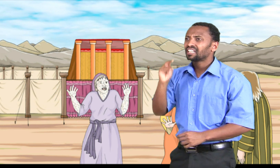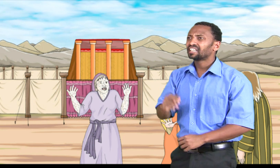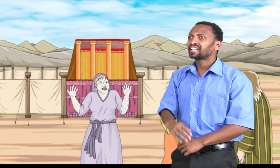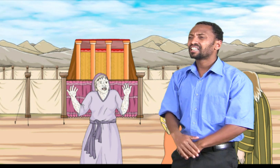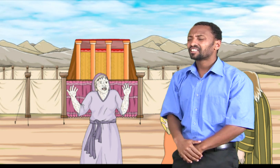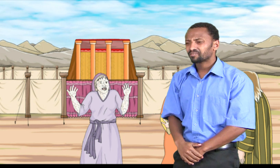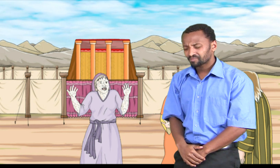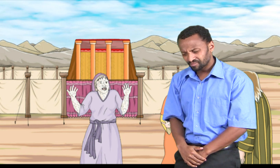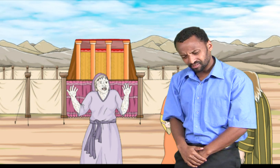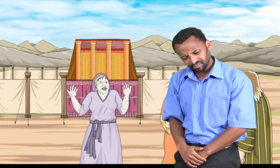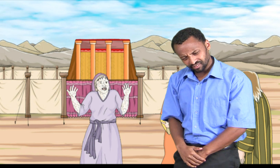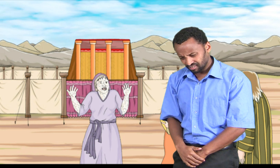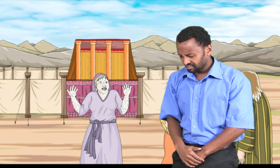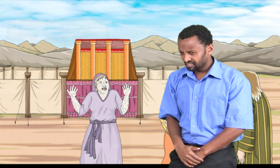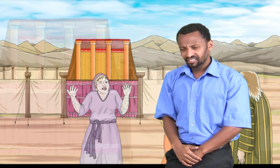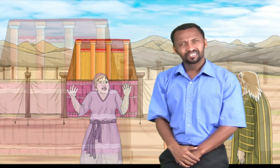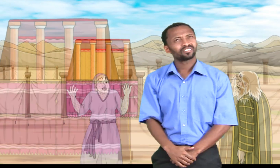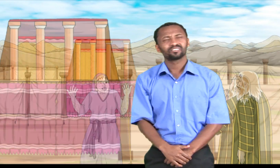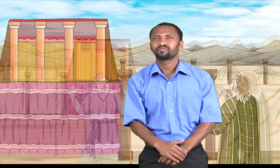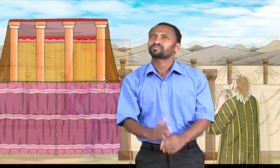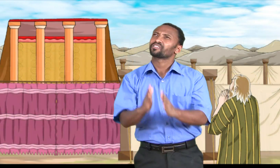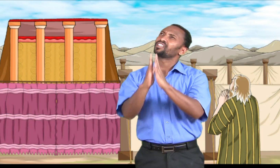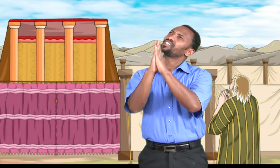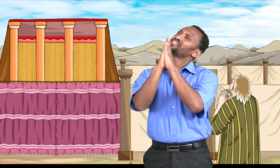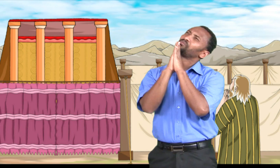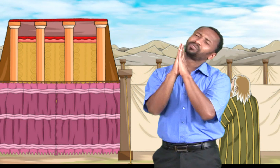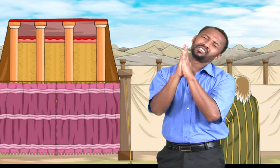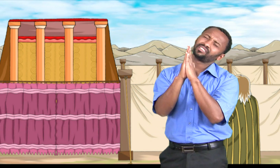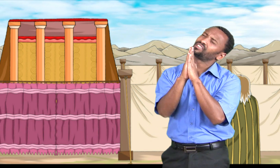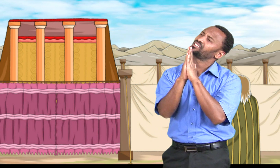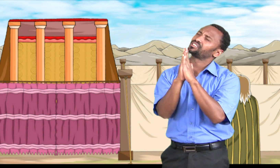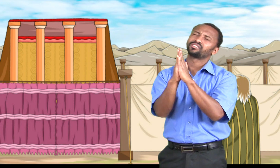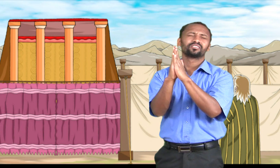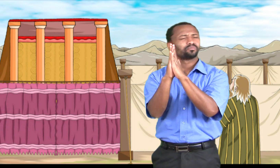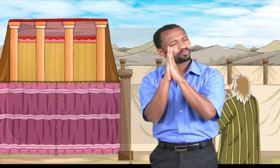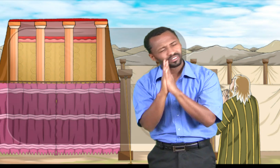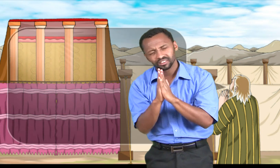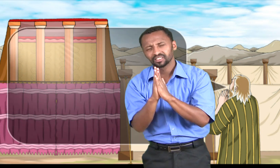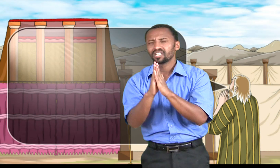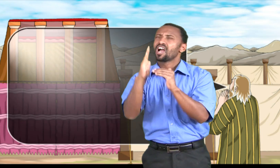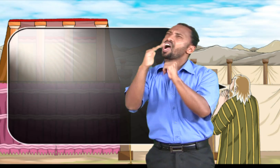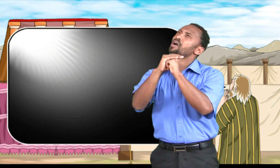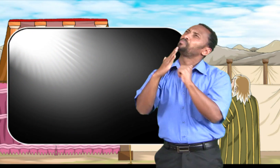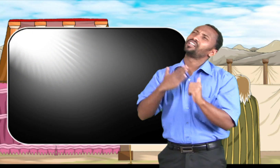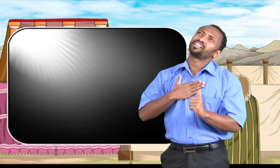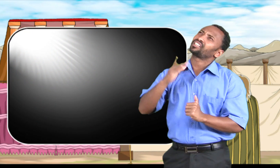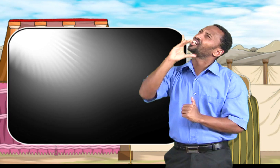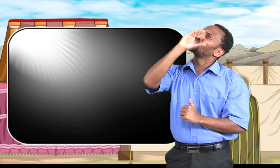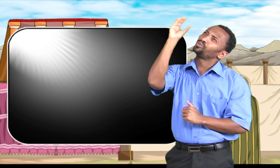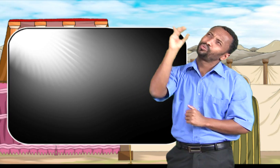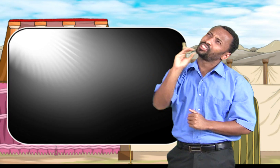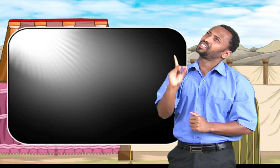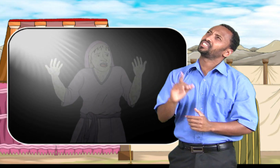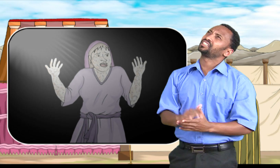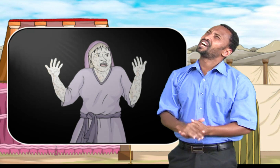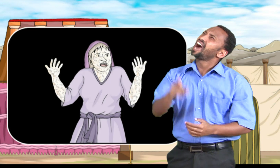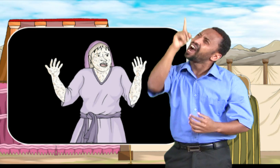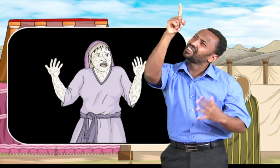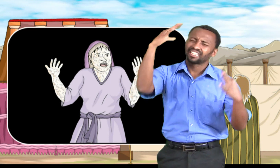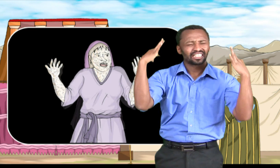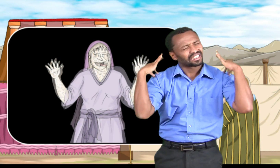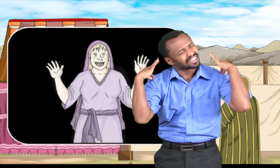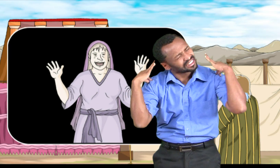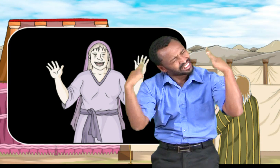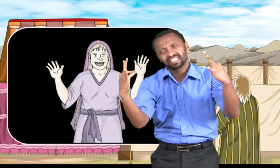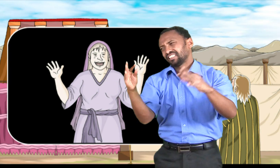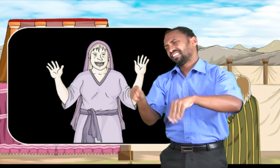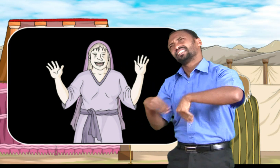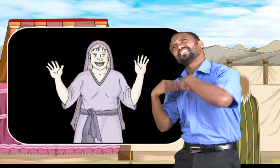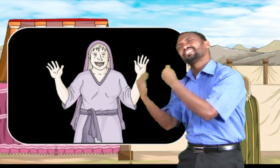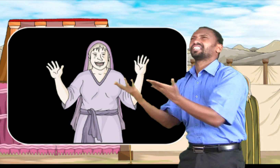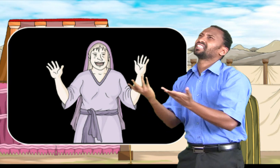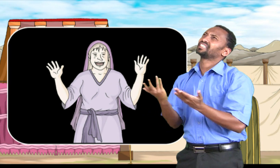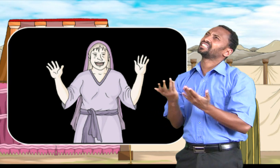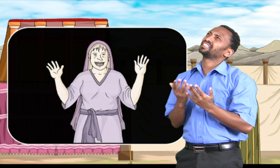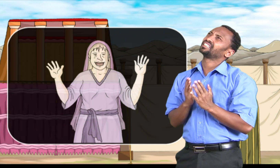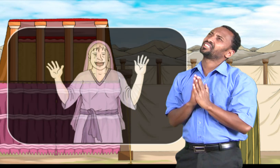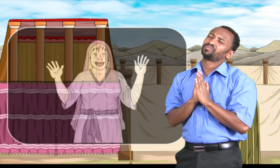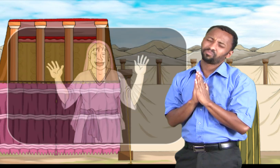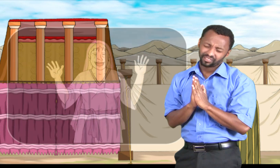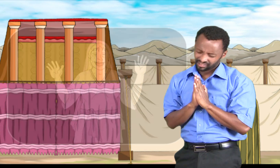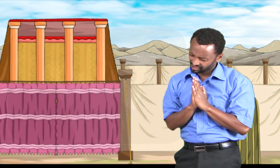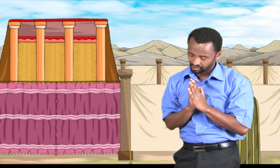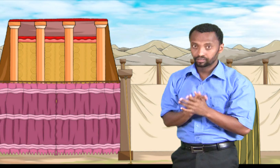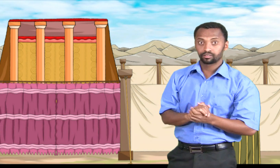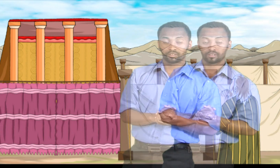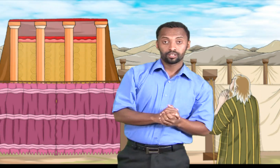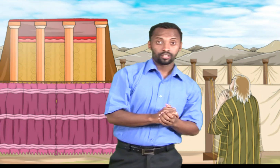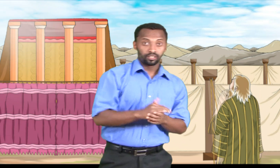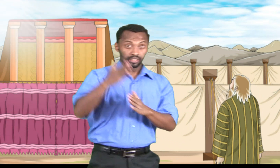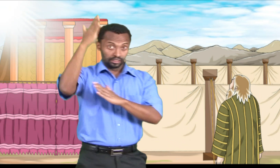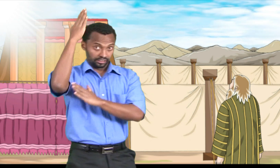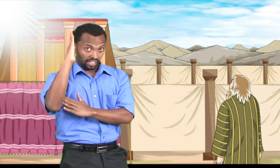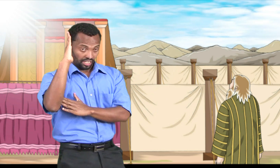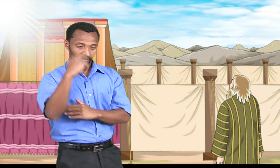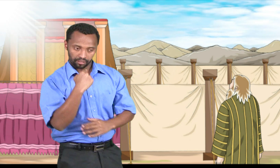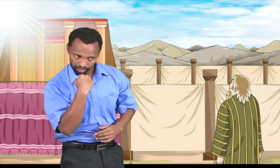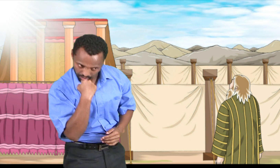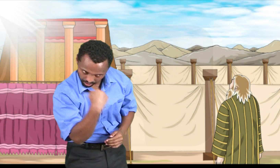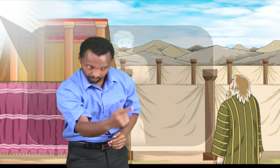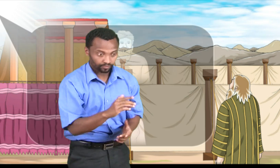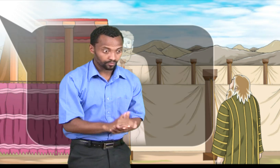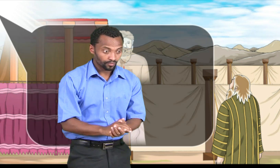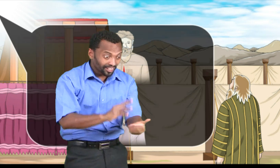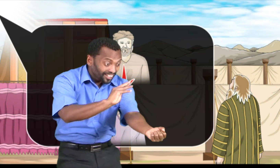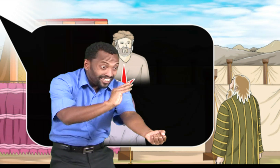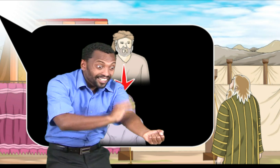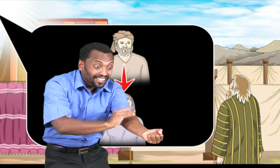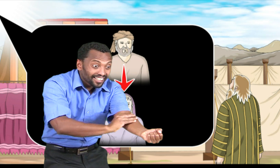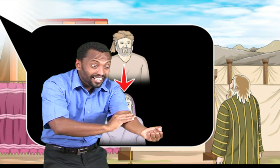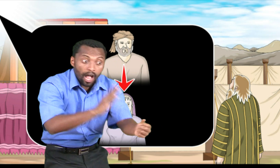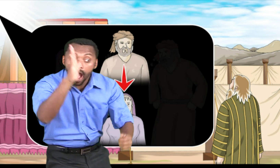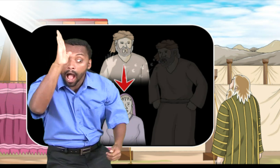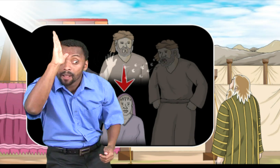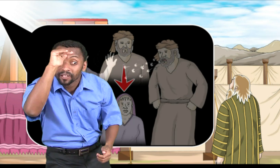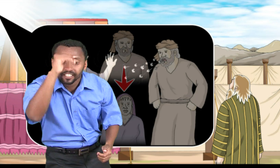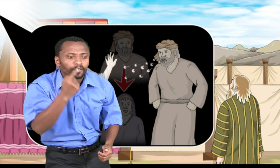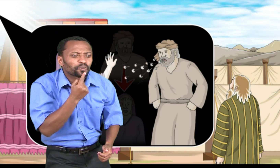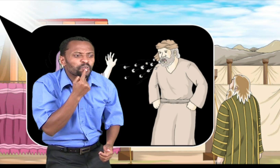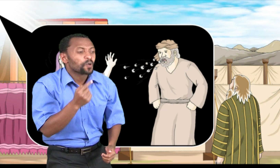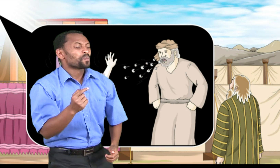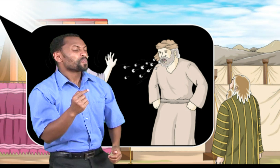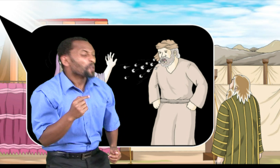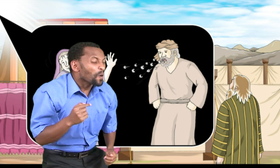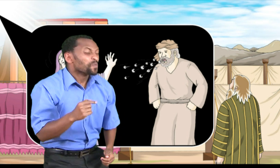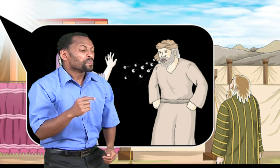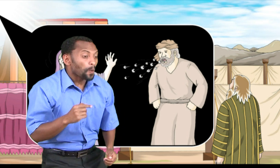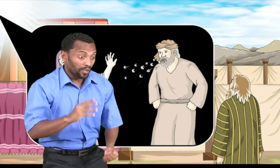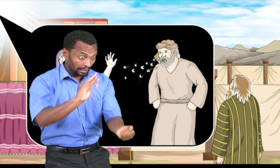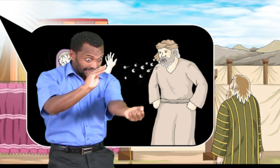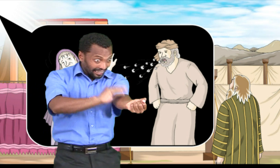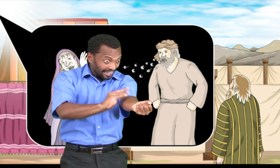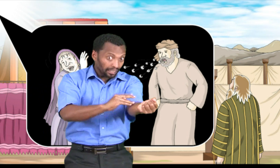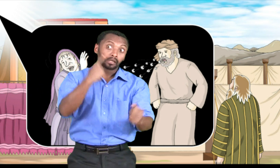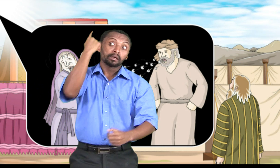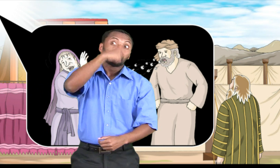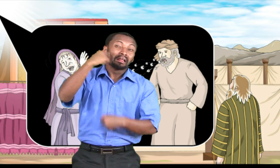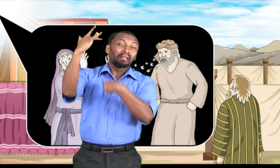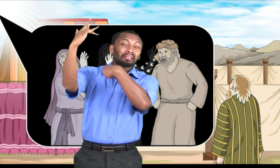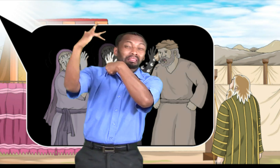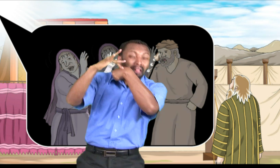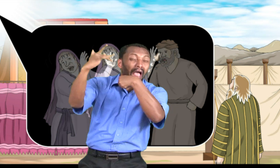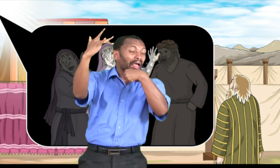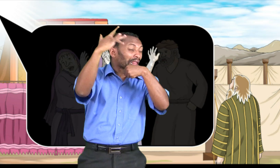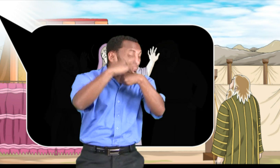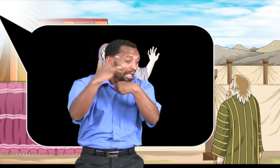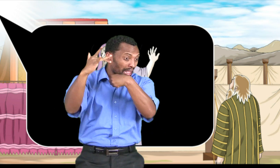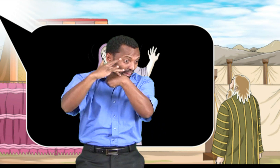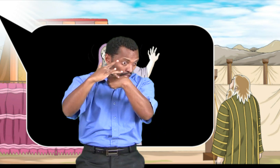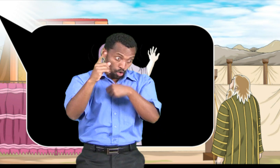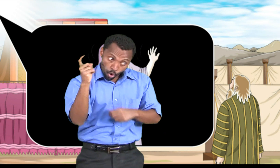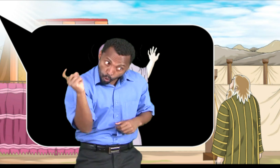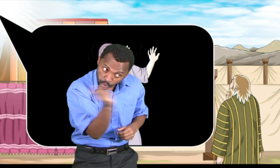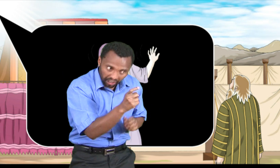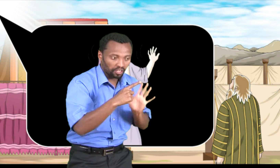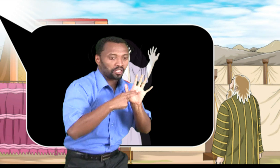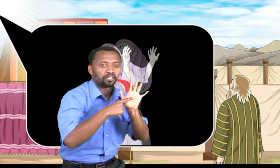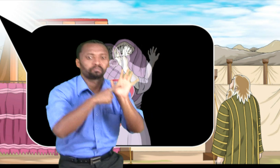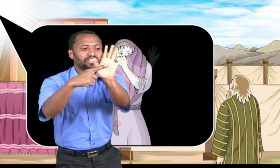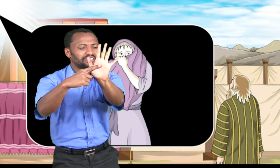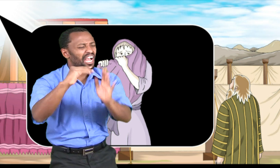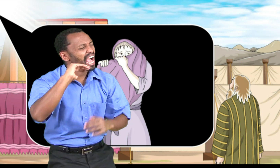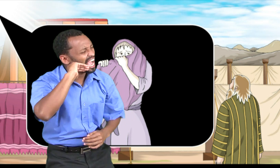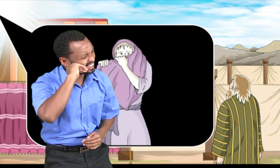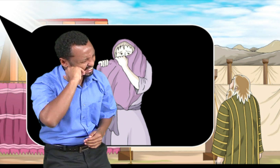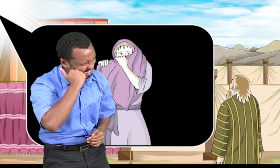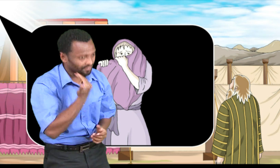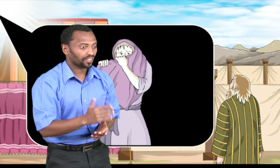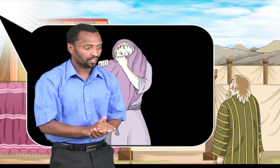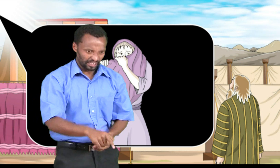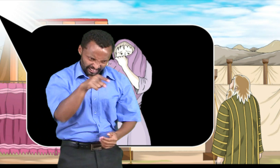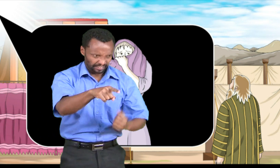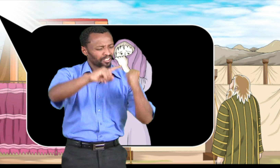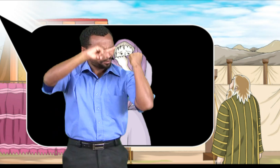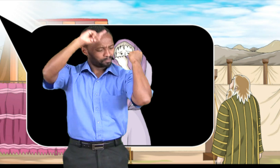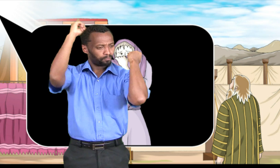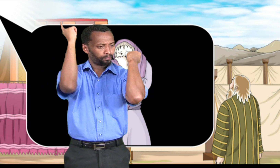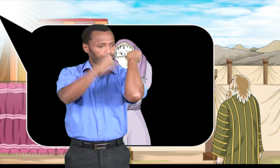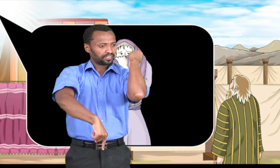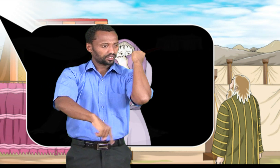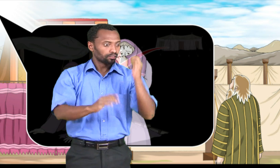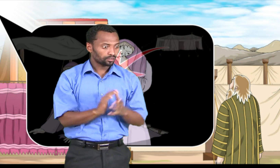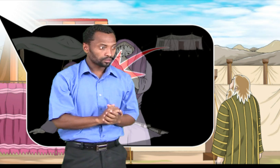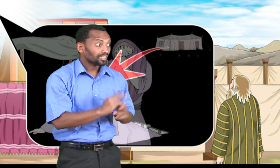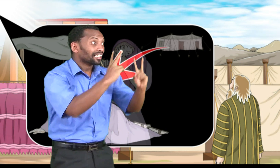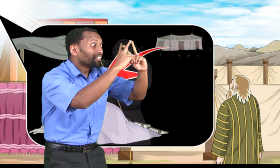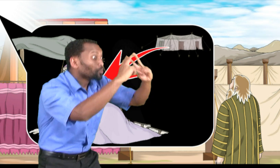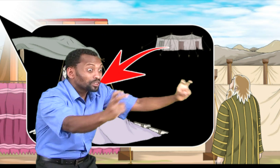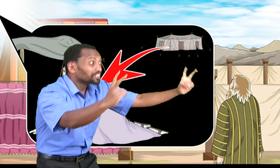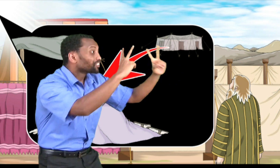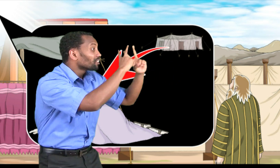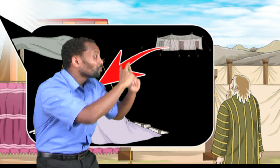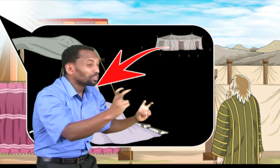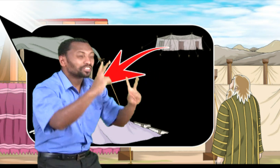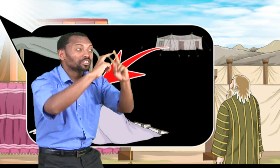So Moses cried out to the LORD, “O God, please heal her!” But the LORD answered Moses, “If her father had but spit in her face, would she not have been in disgrace for seven days?